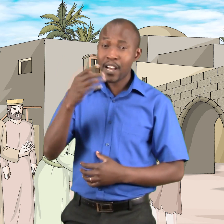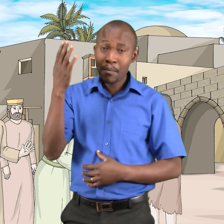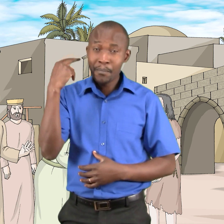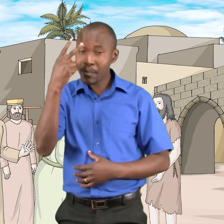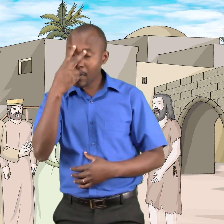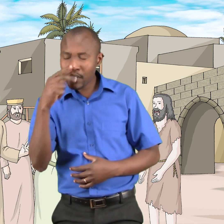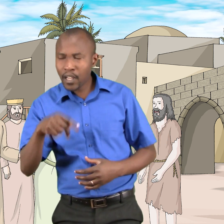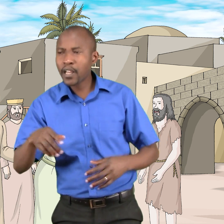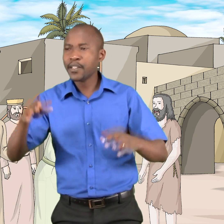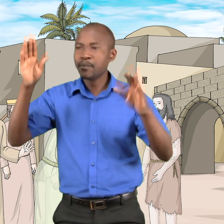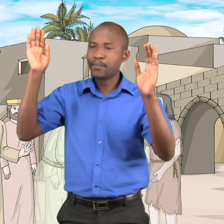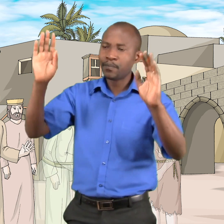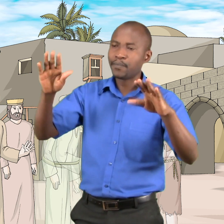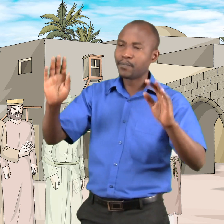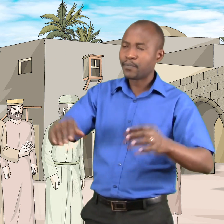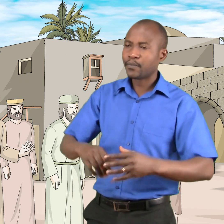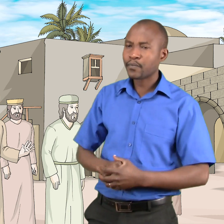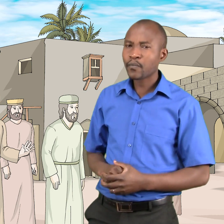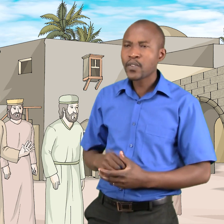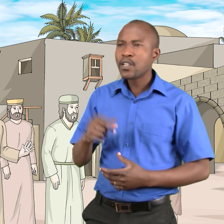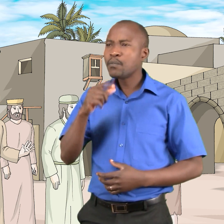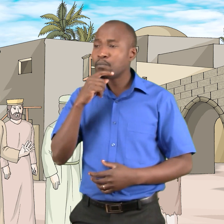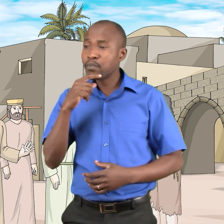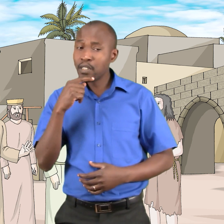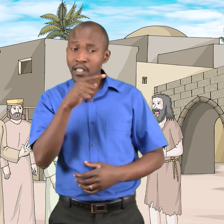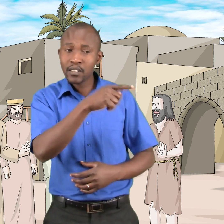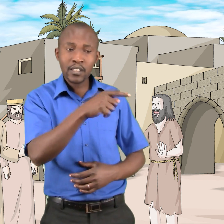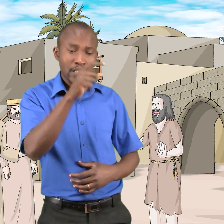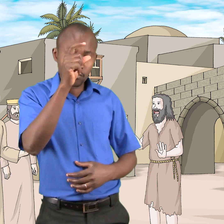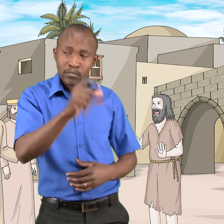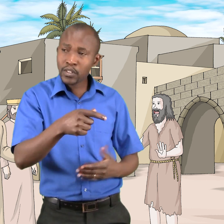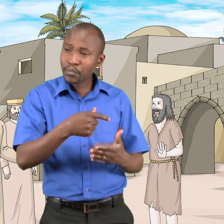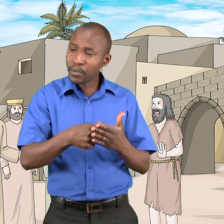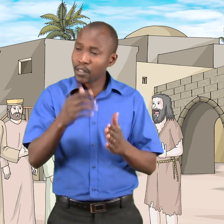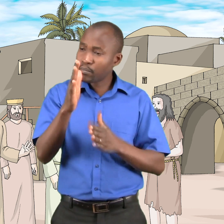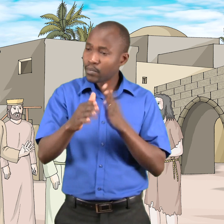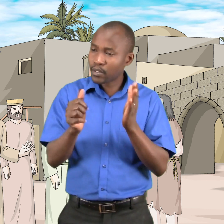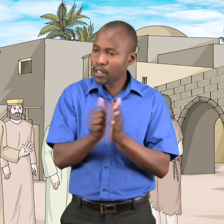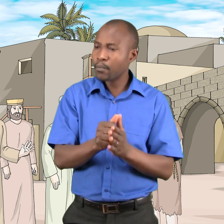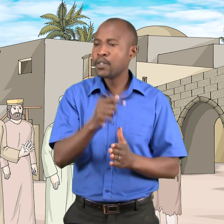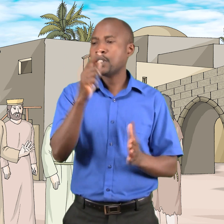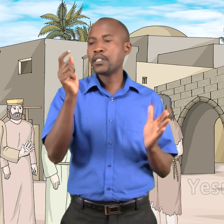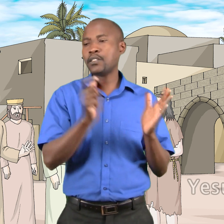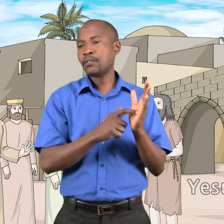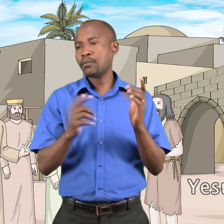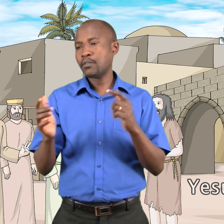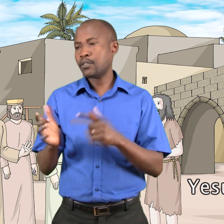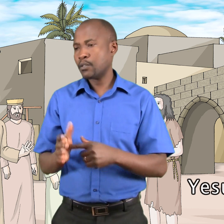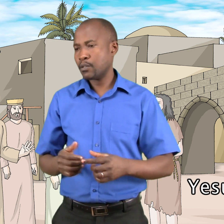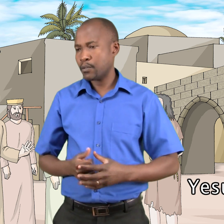they asked.